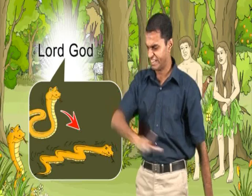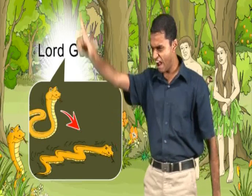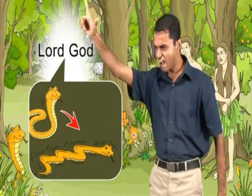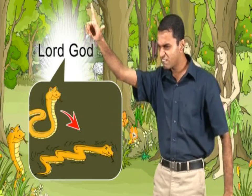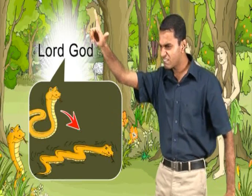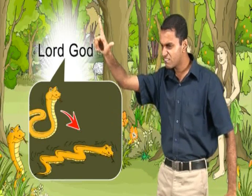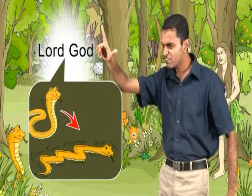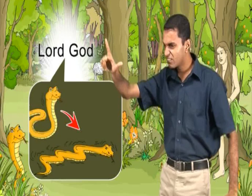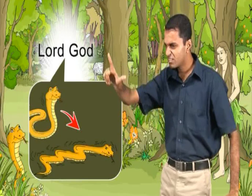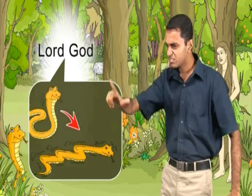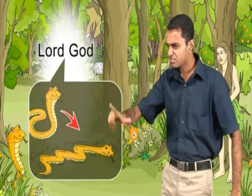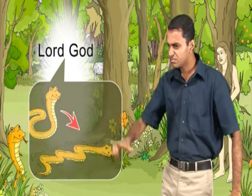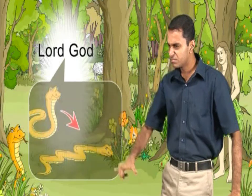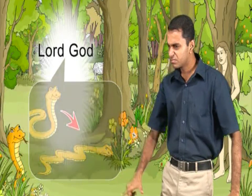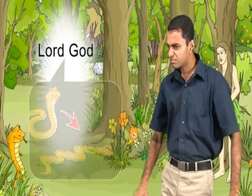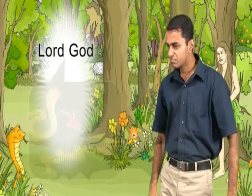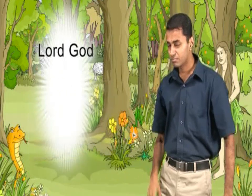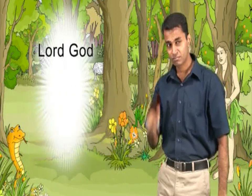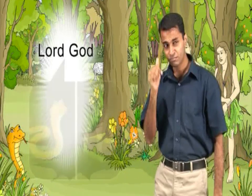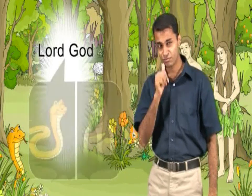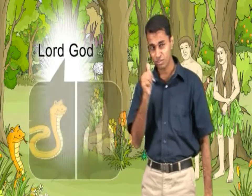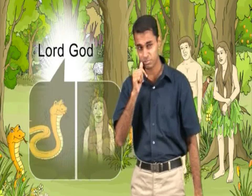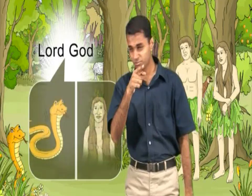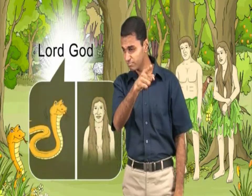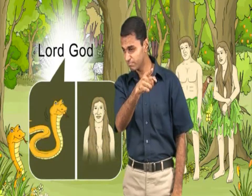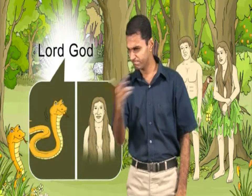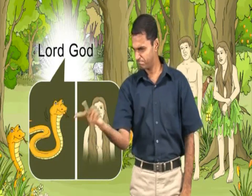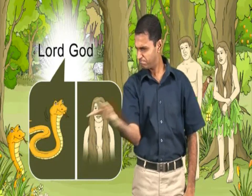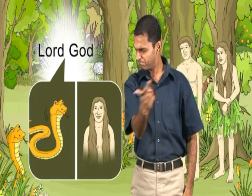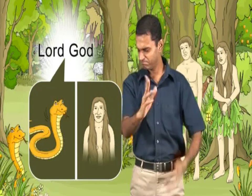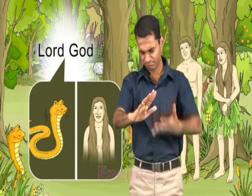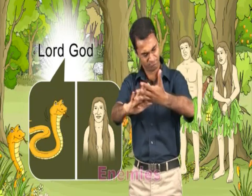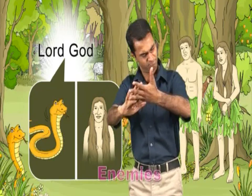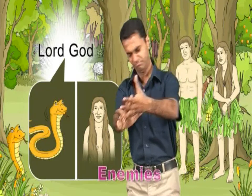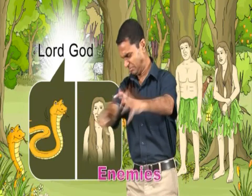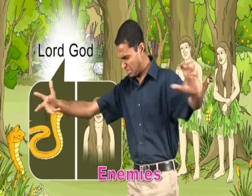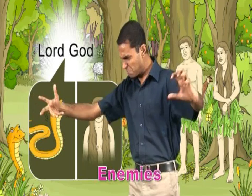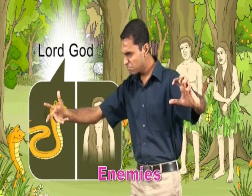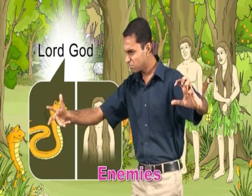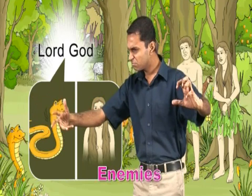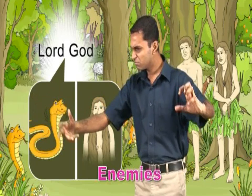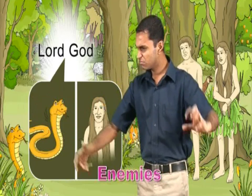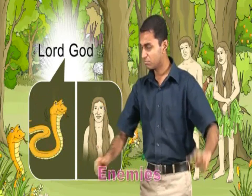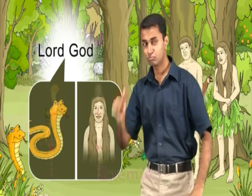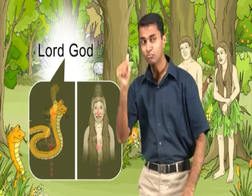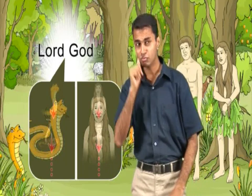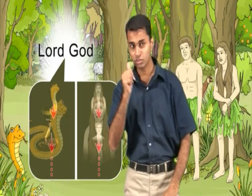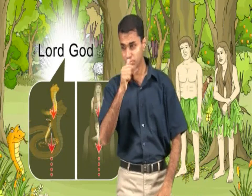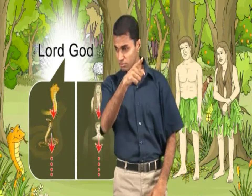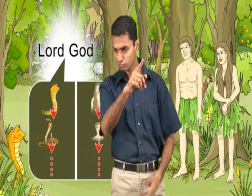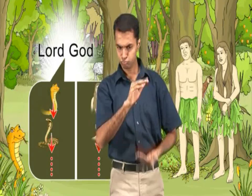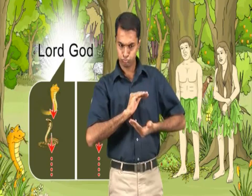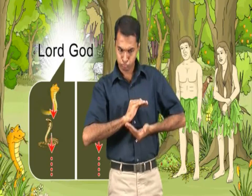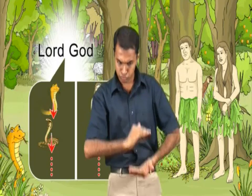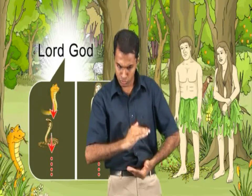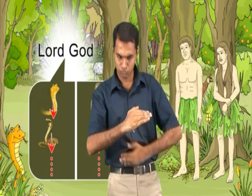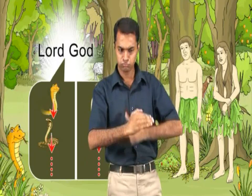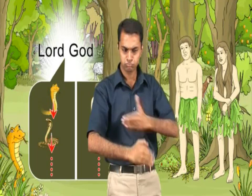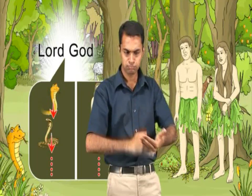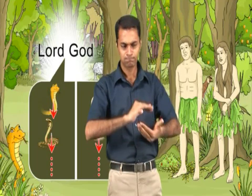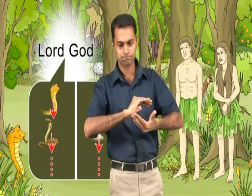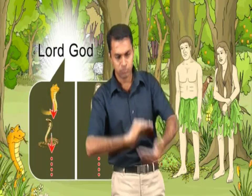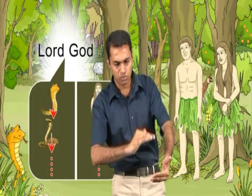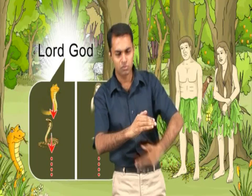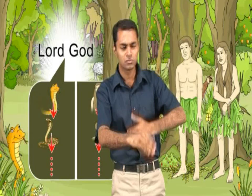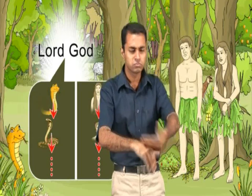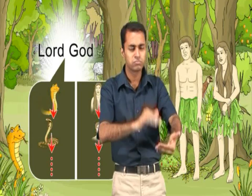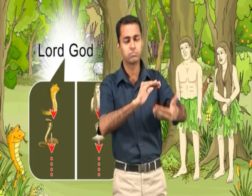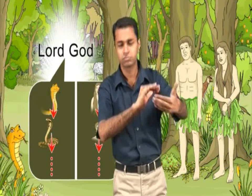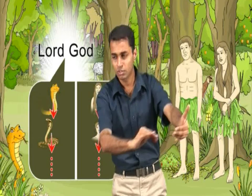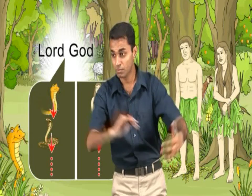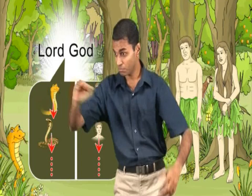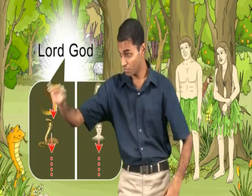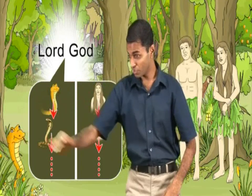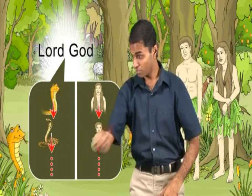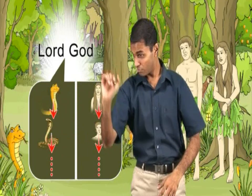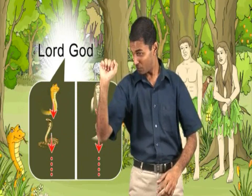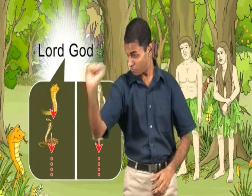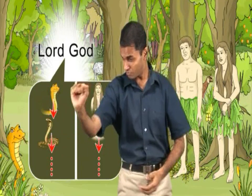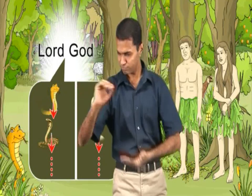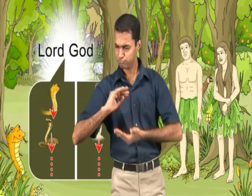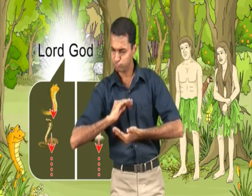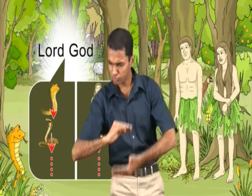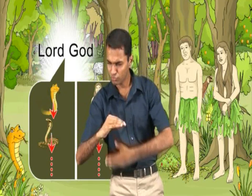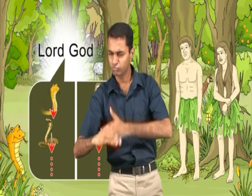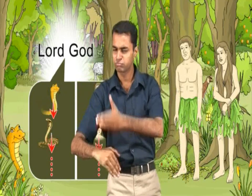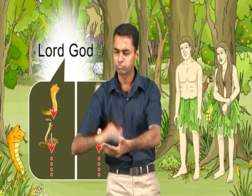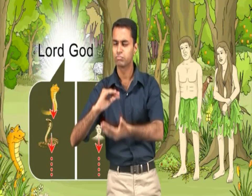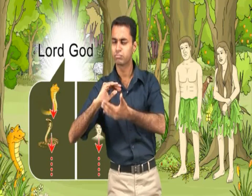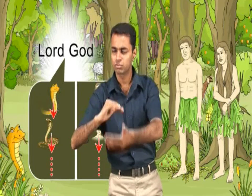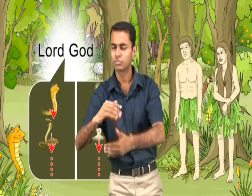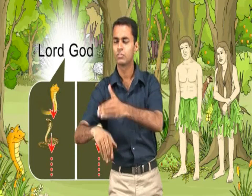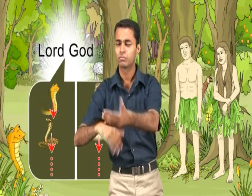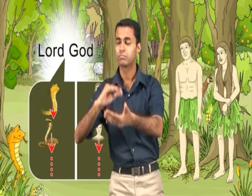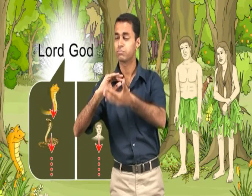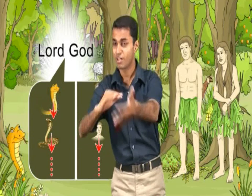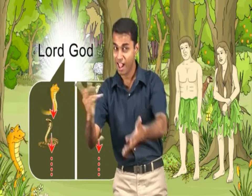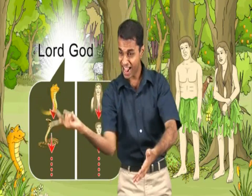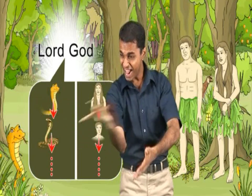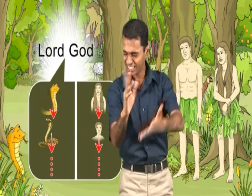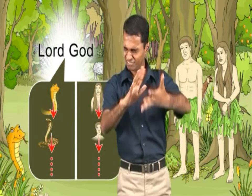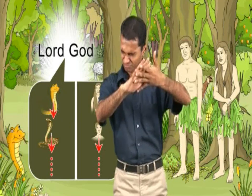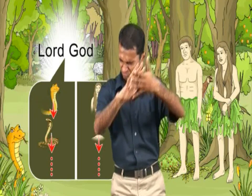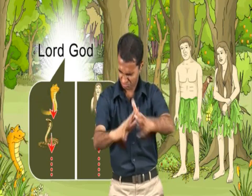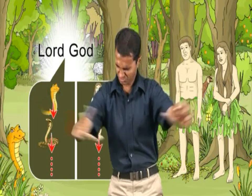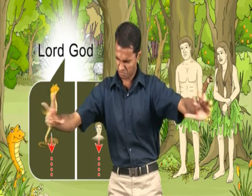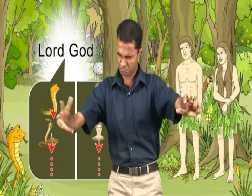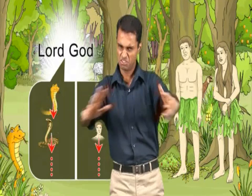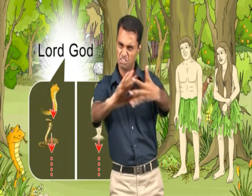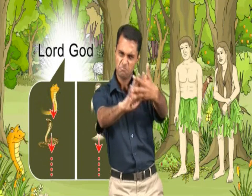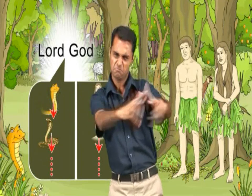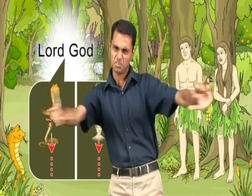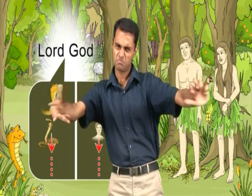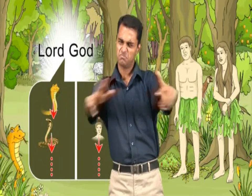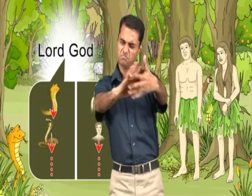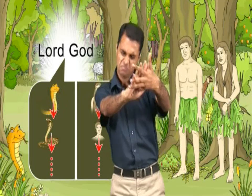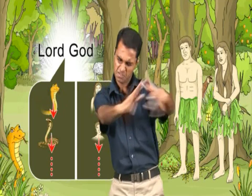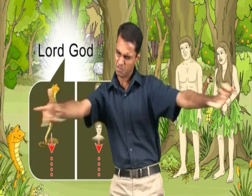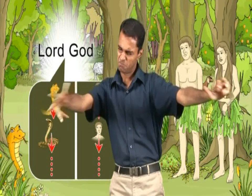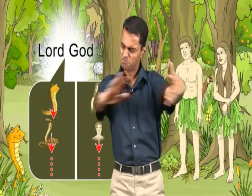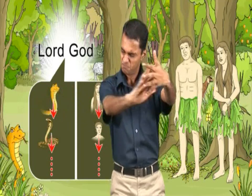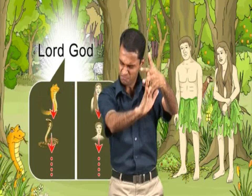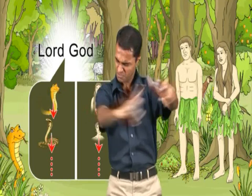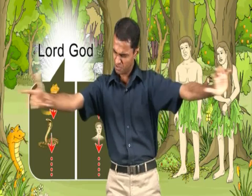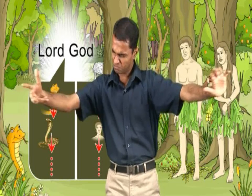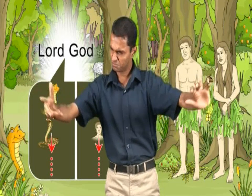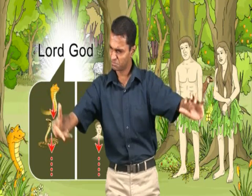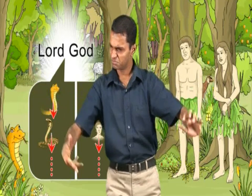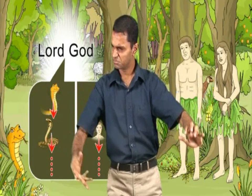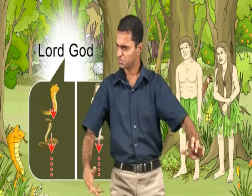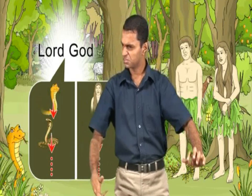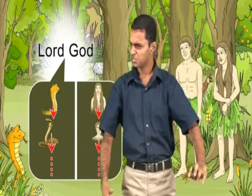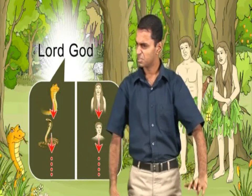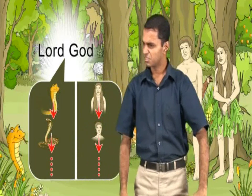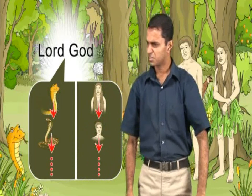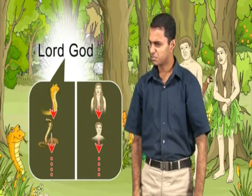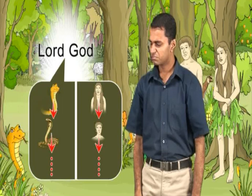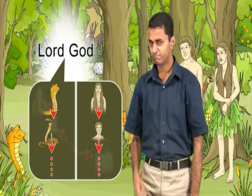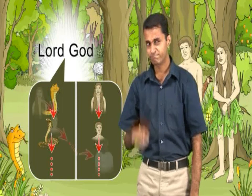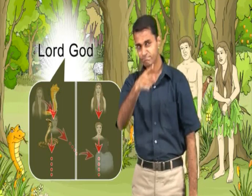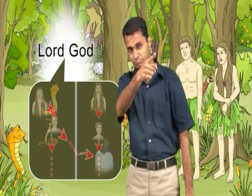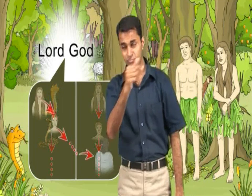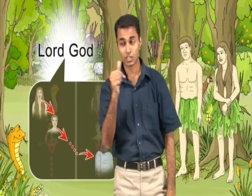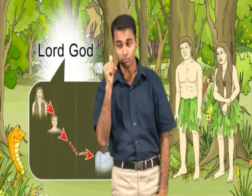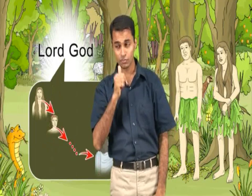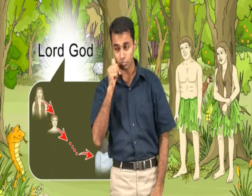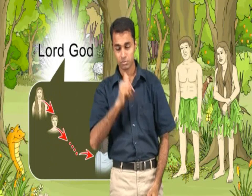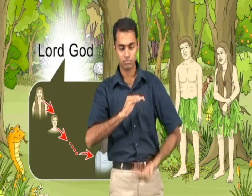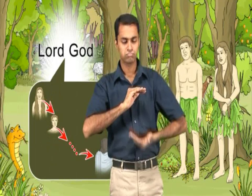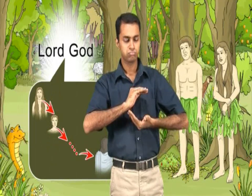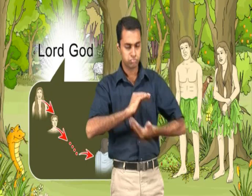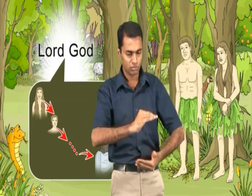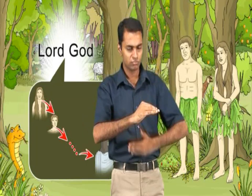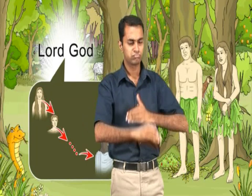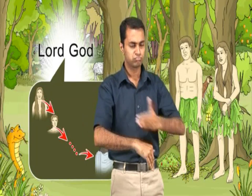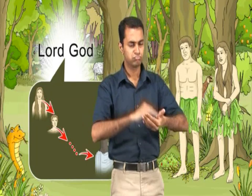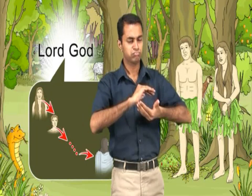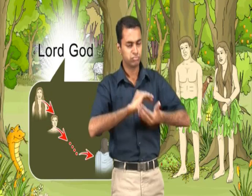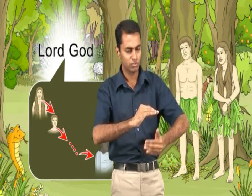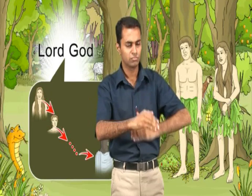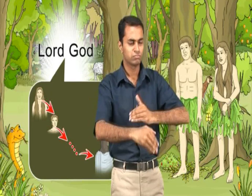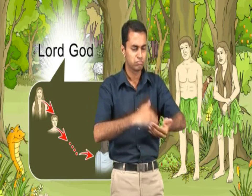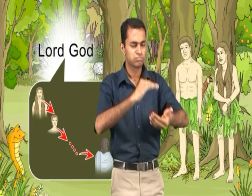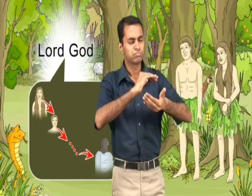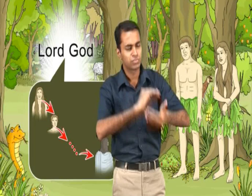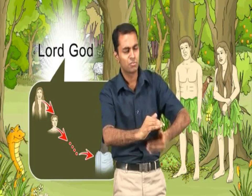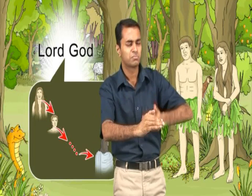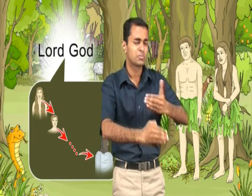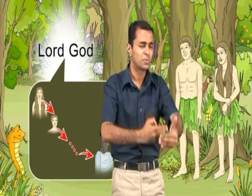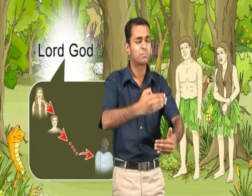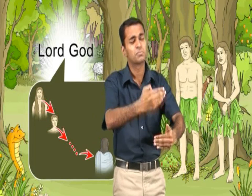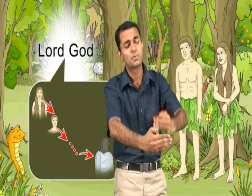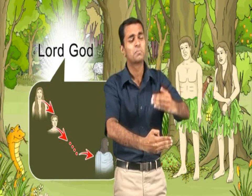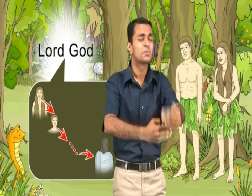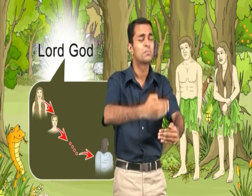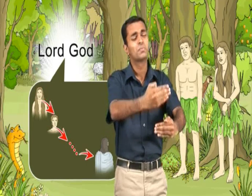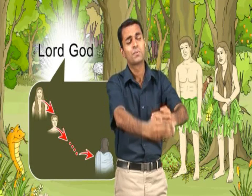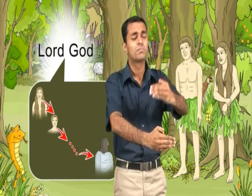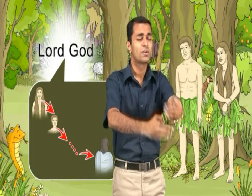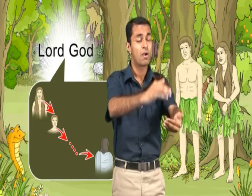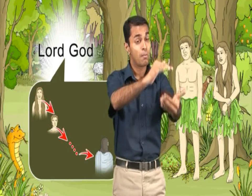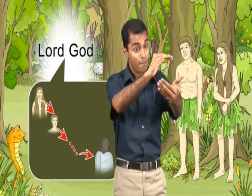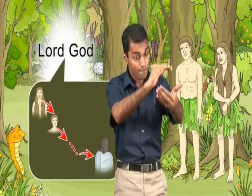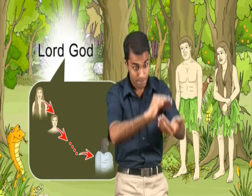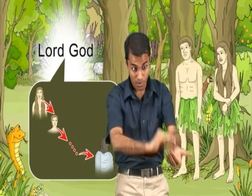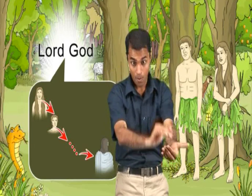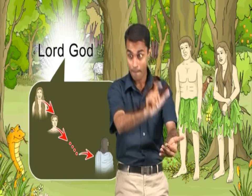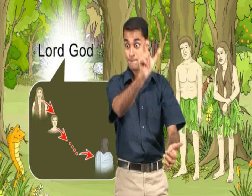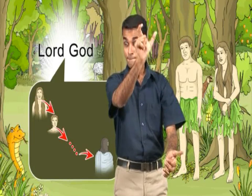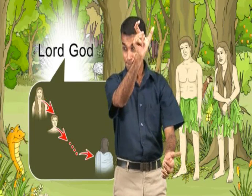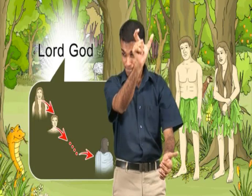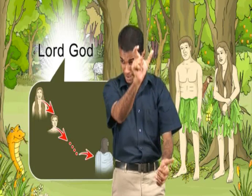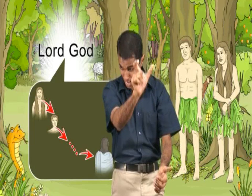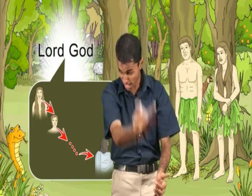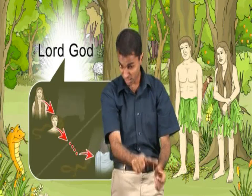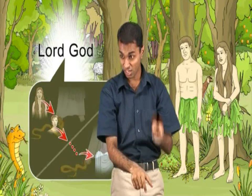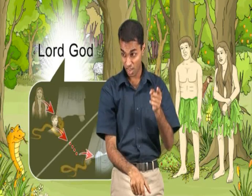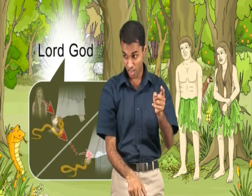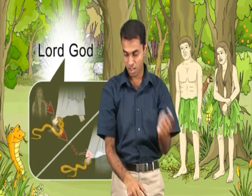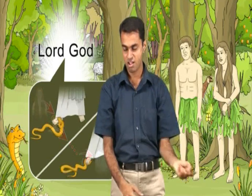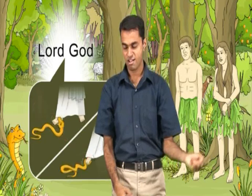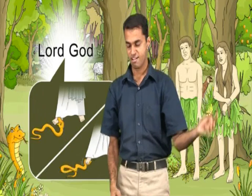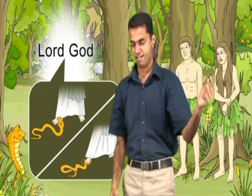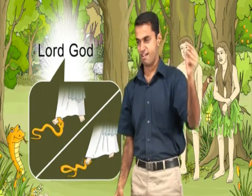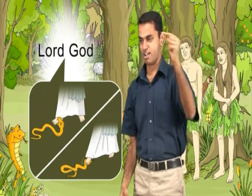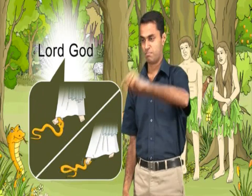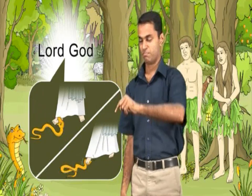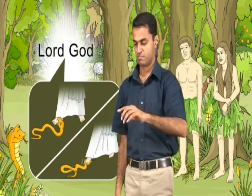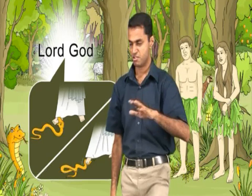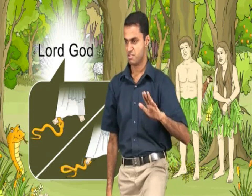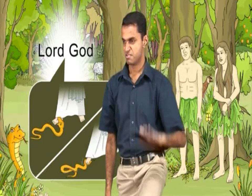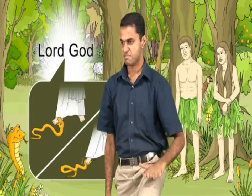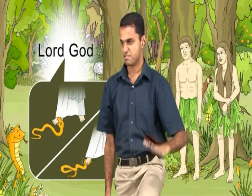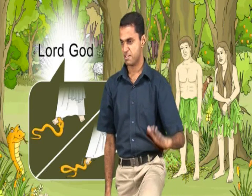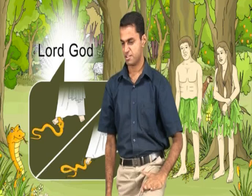And I will put enmity between you and the woman, and between your seed and her seed.